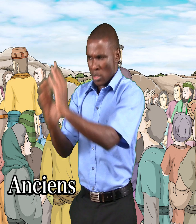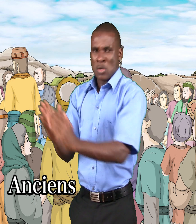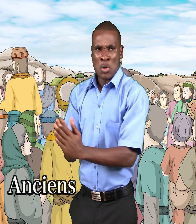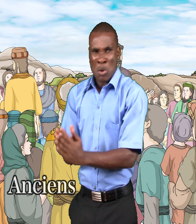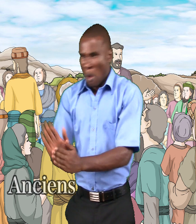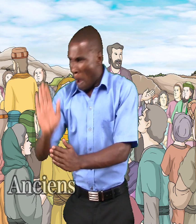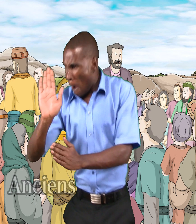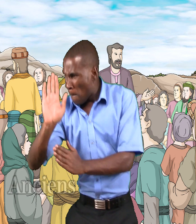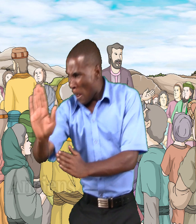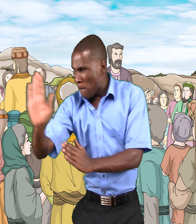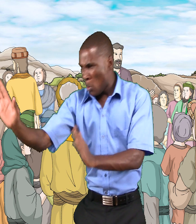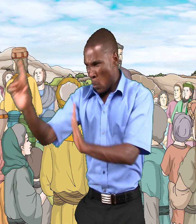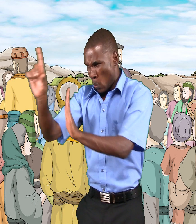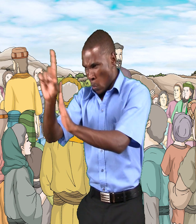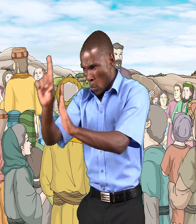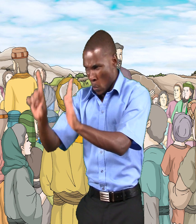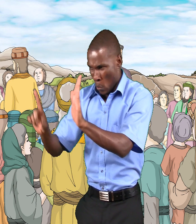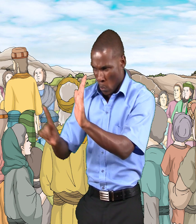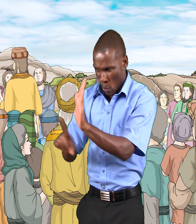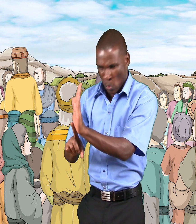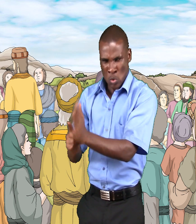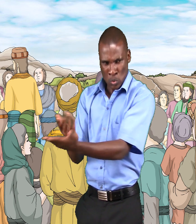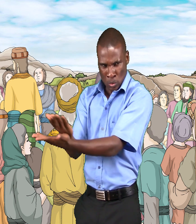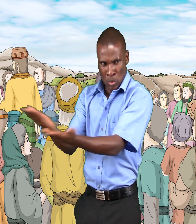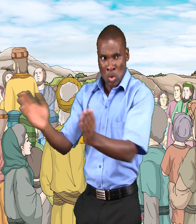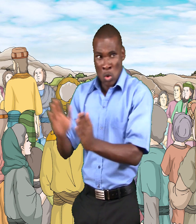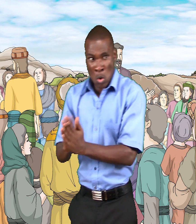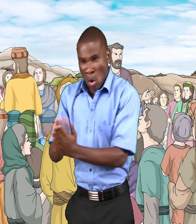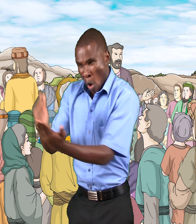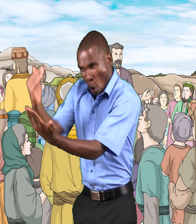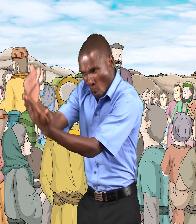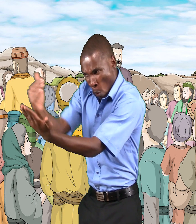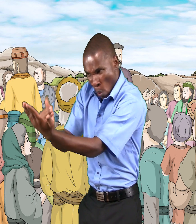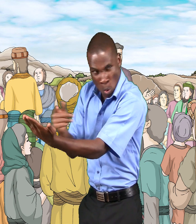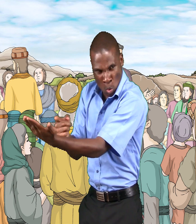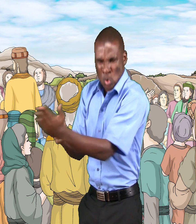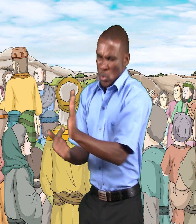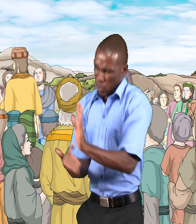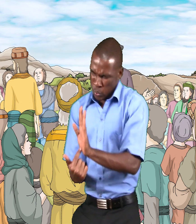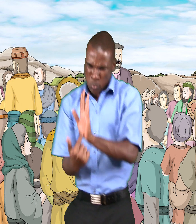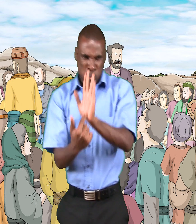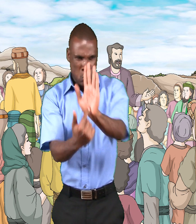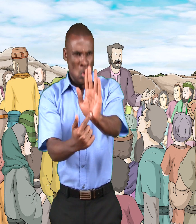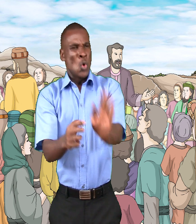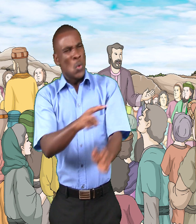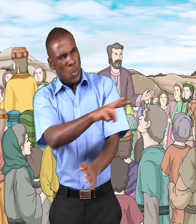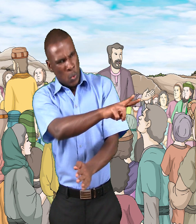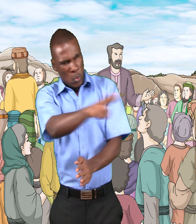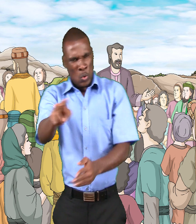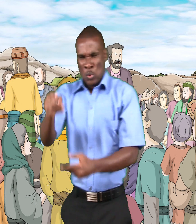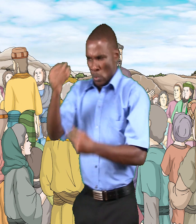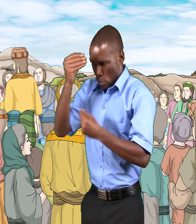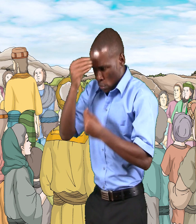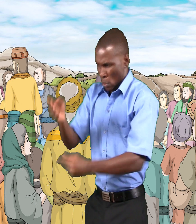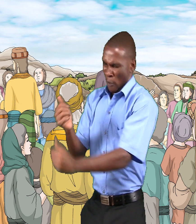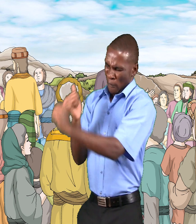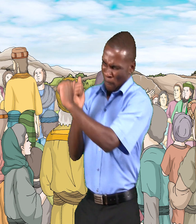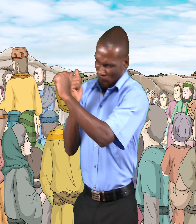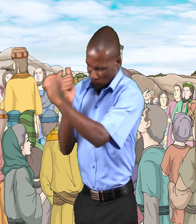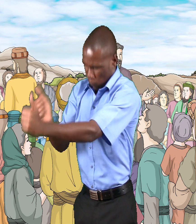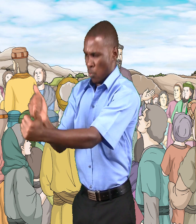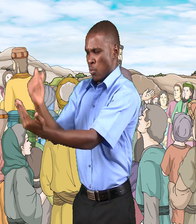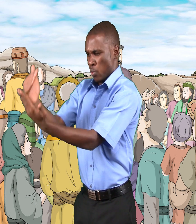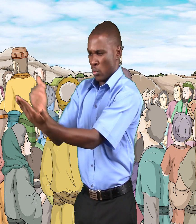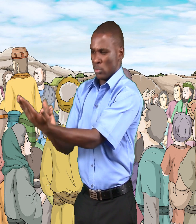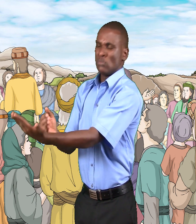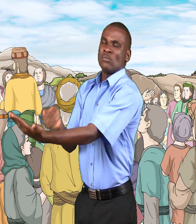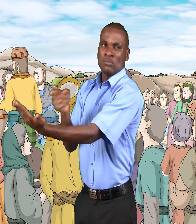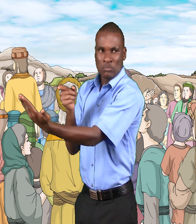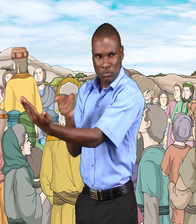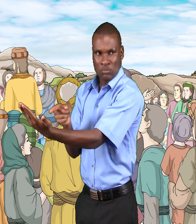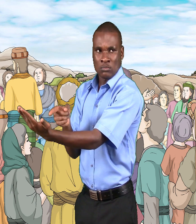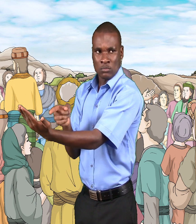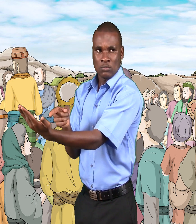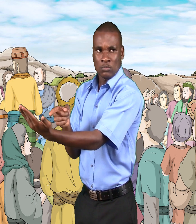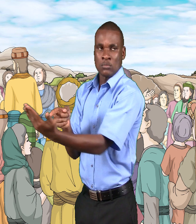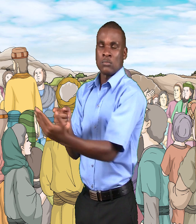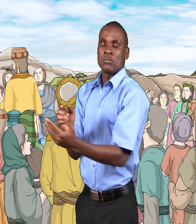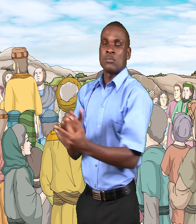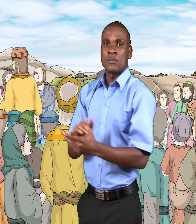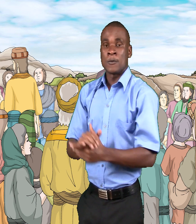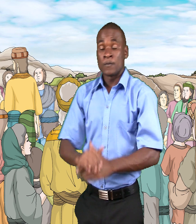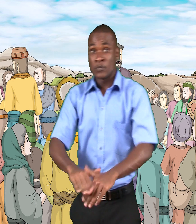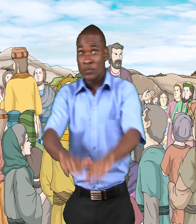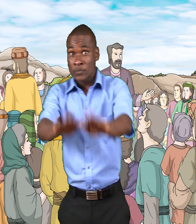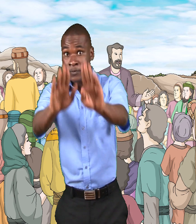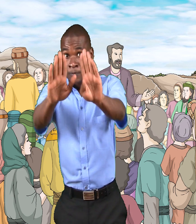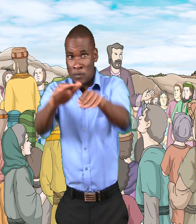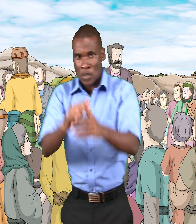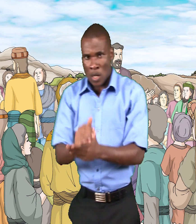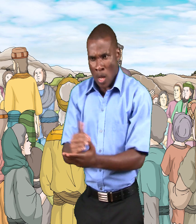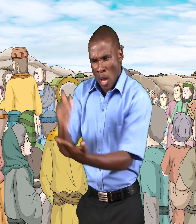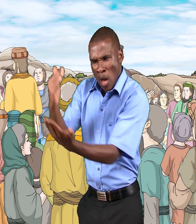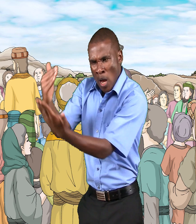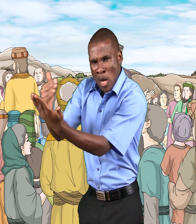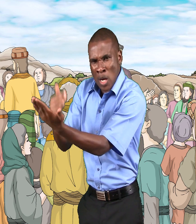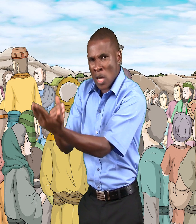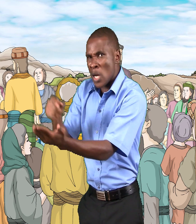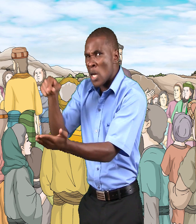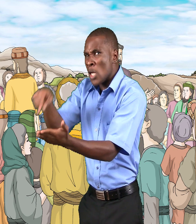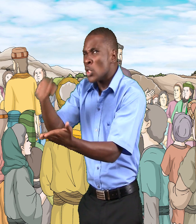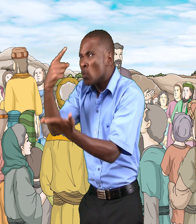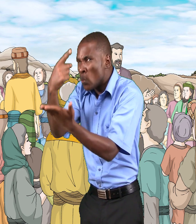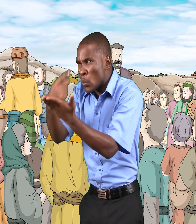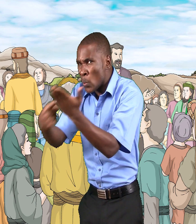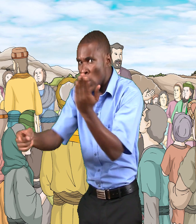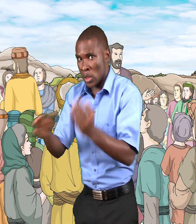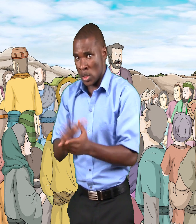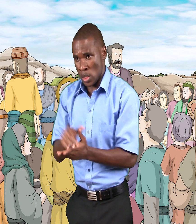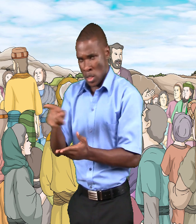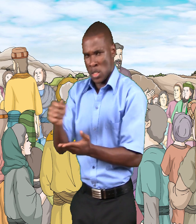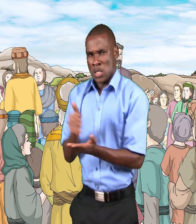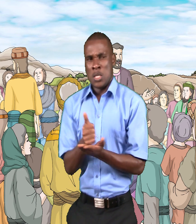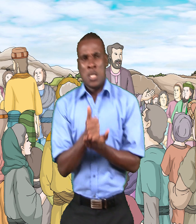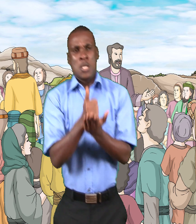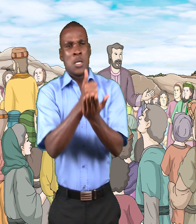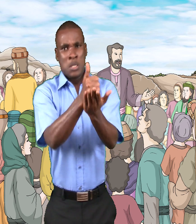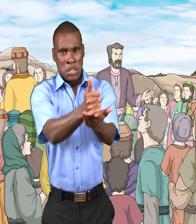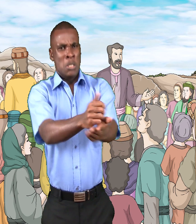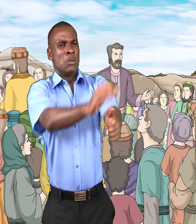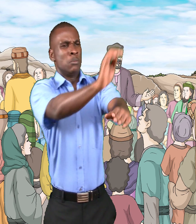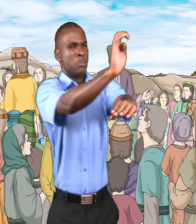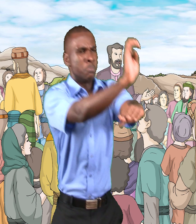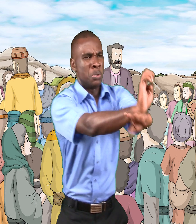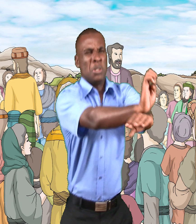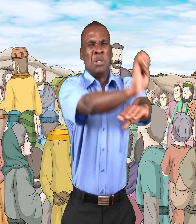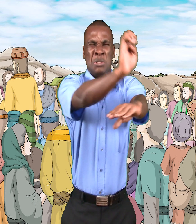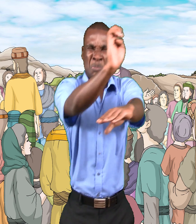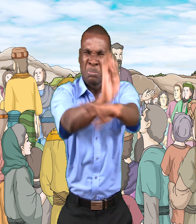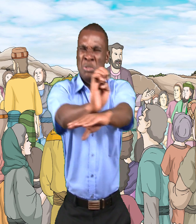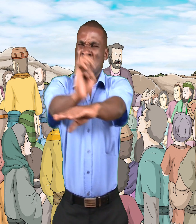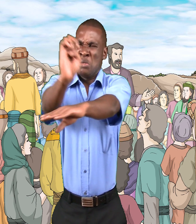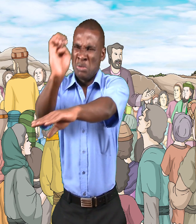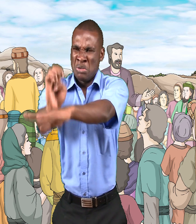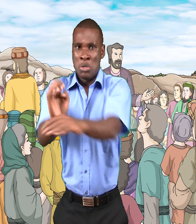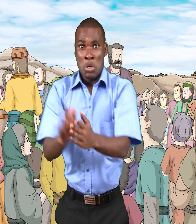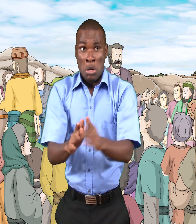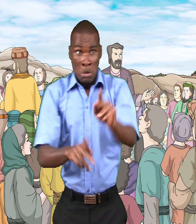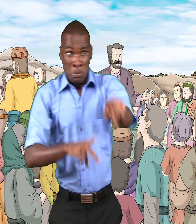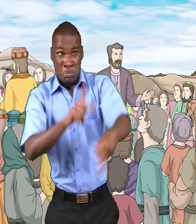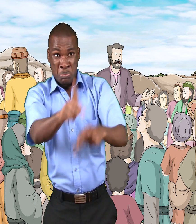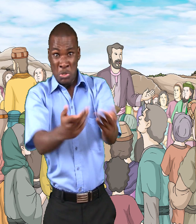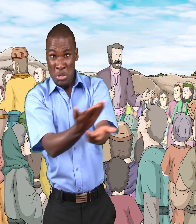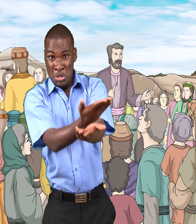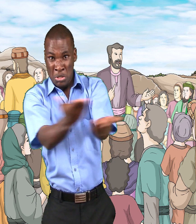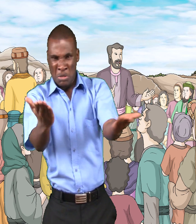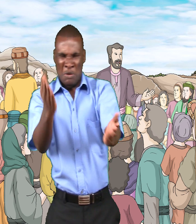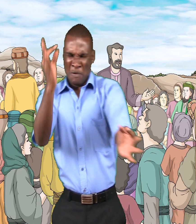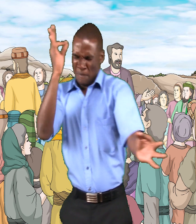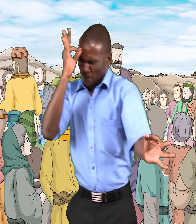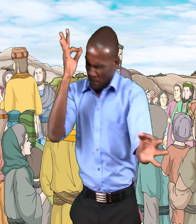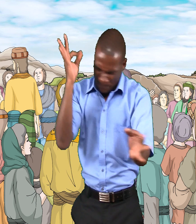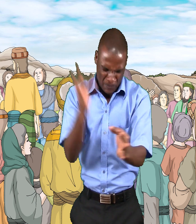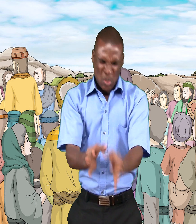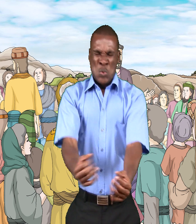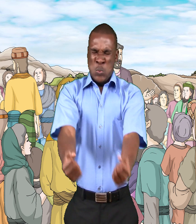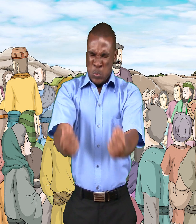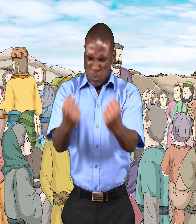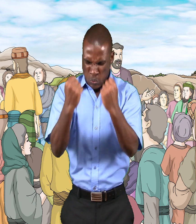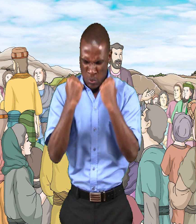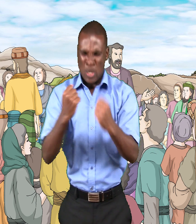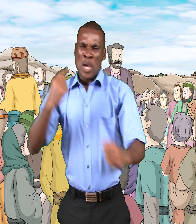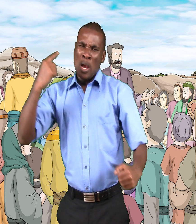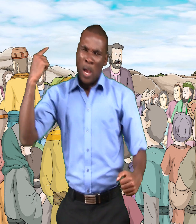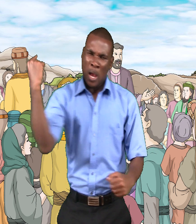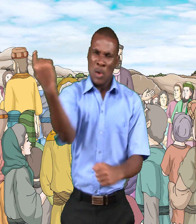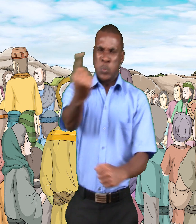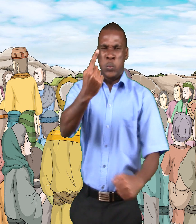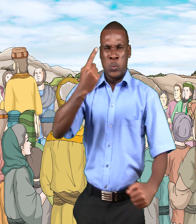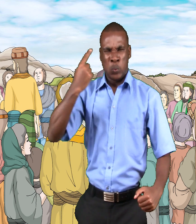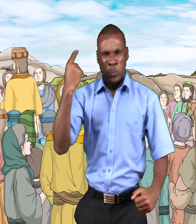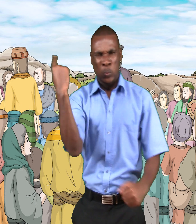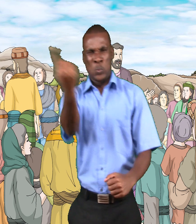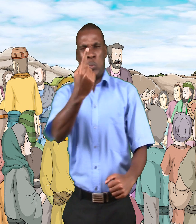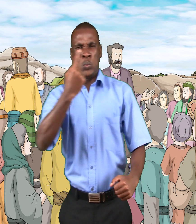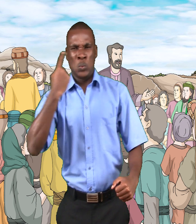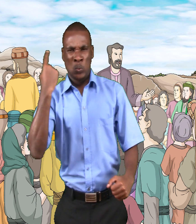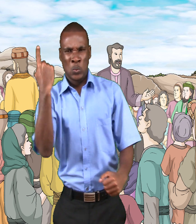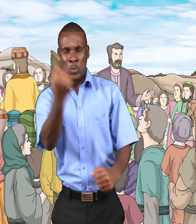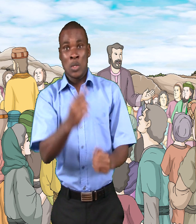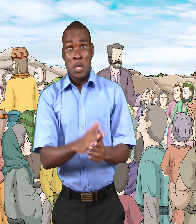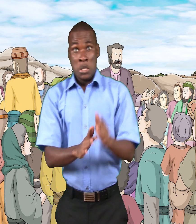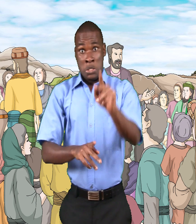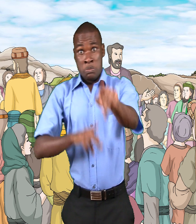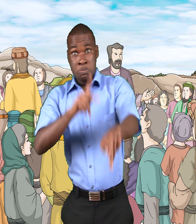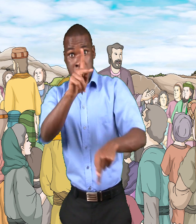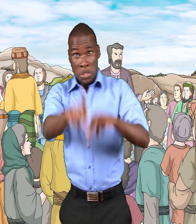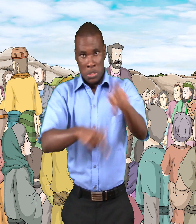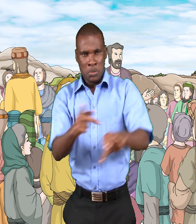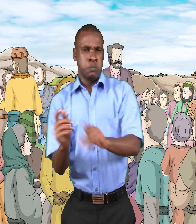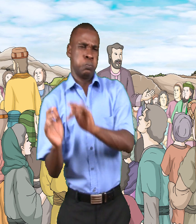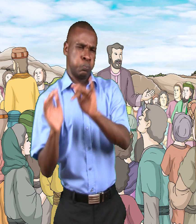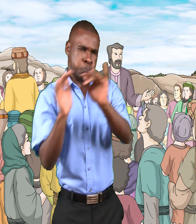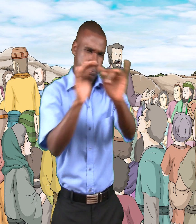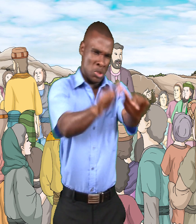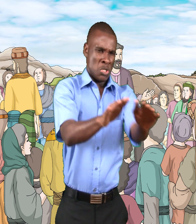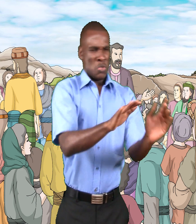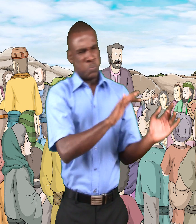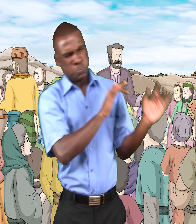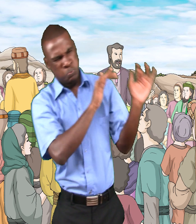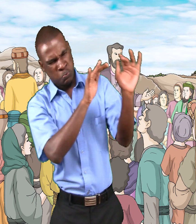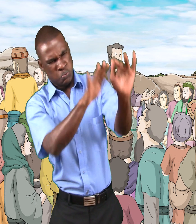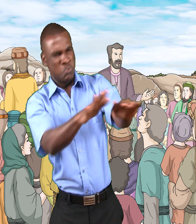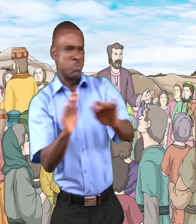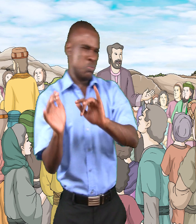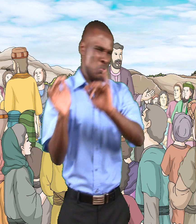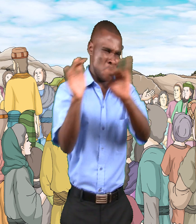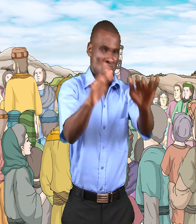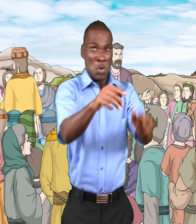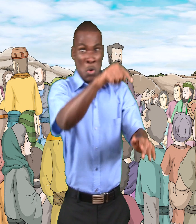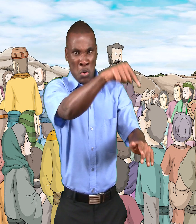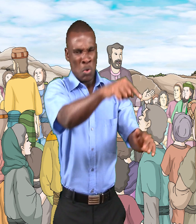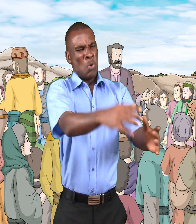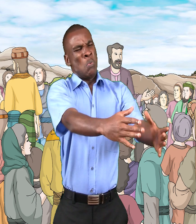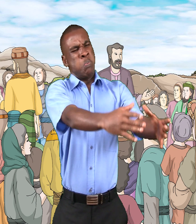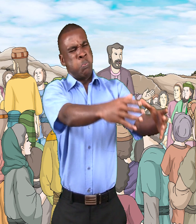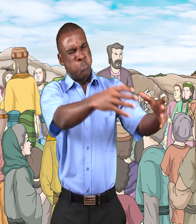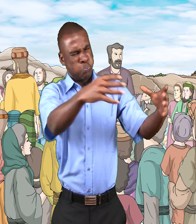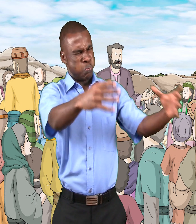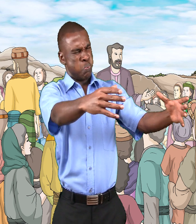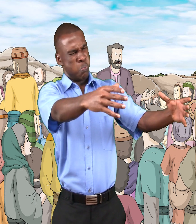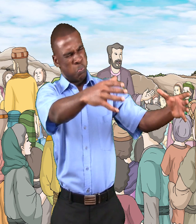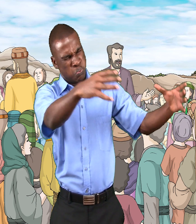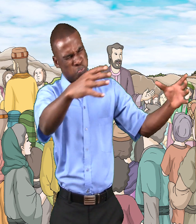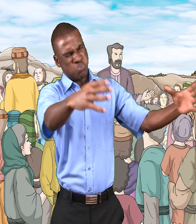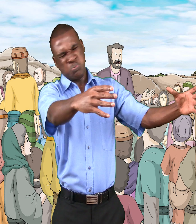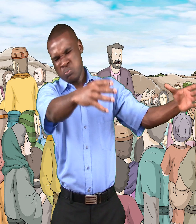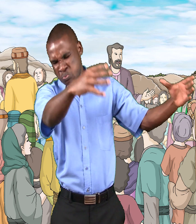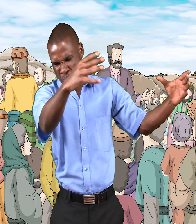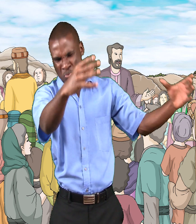So the churches were strengthened in the faith and grew daily in numbers.